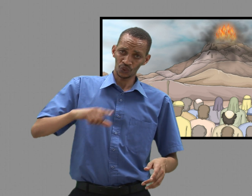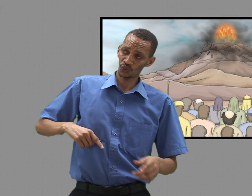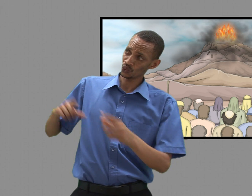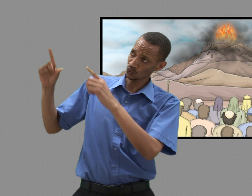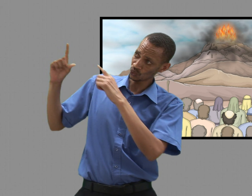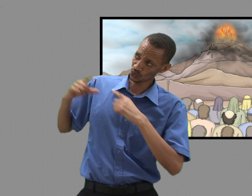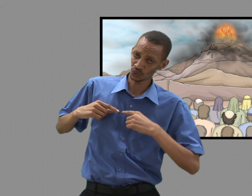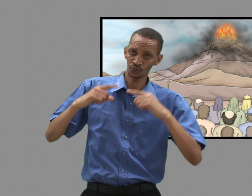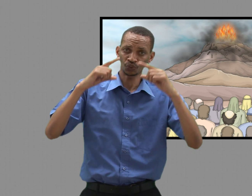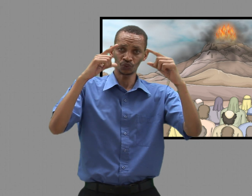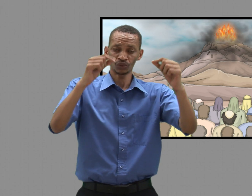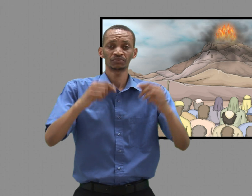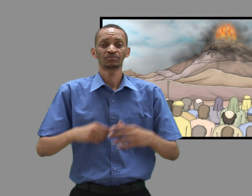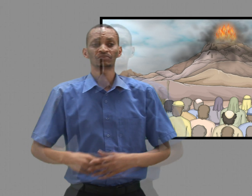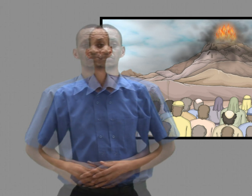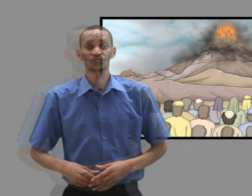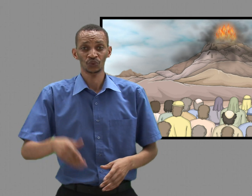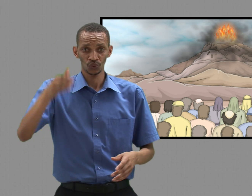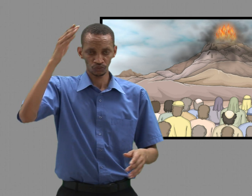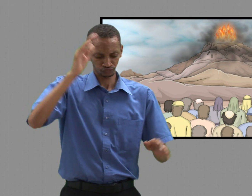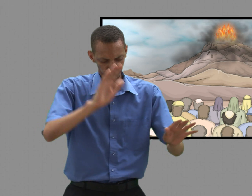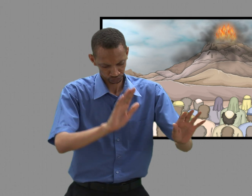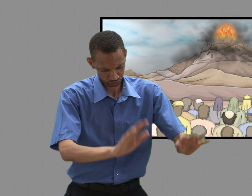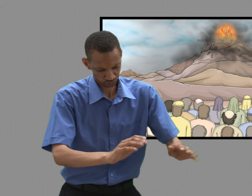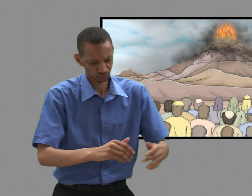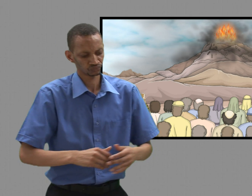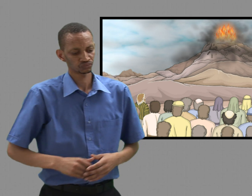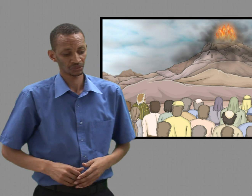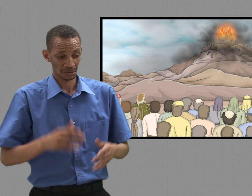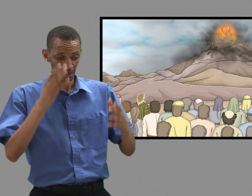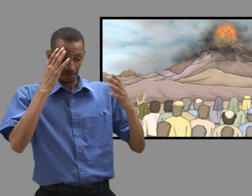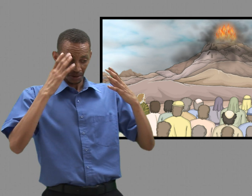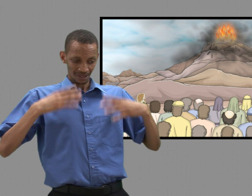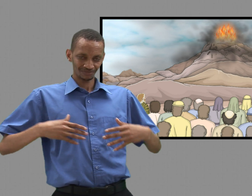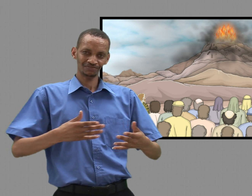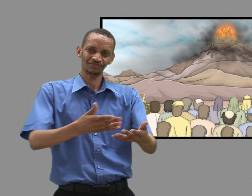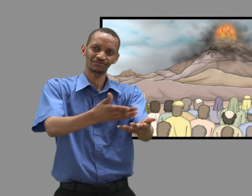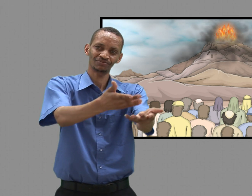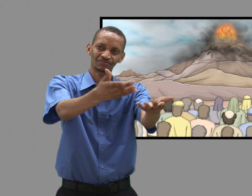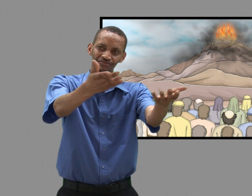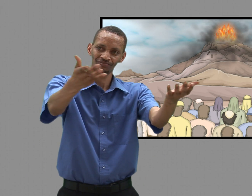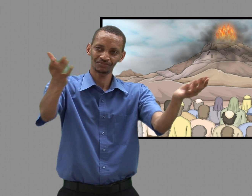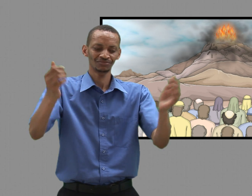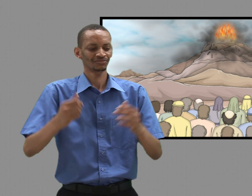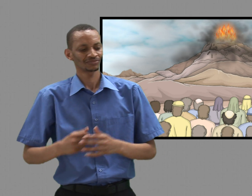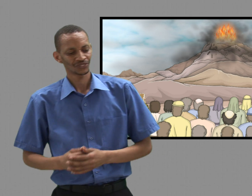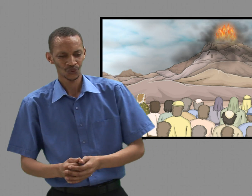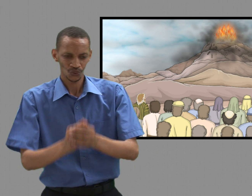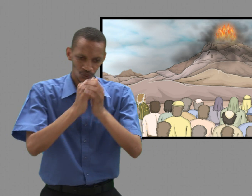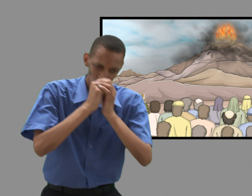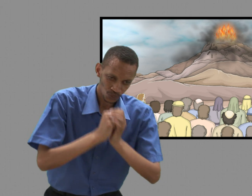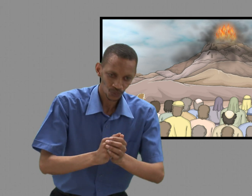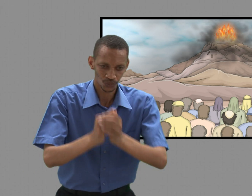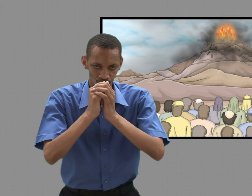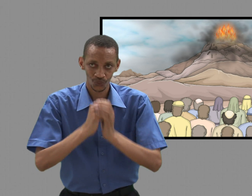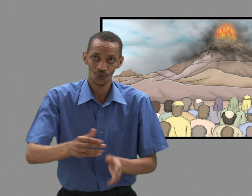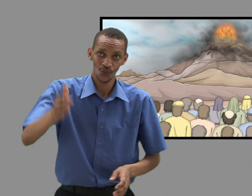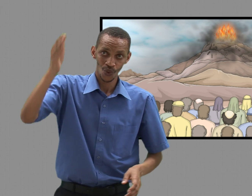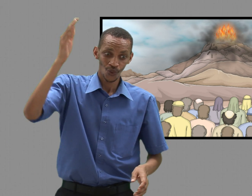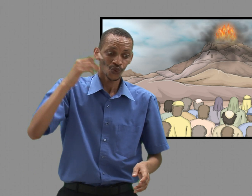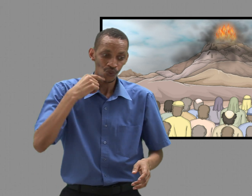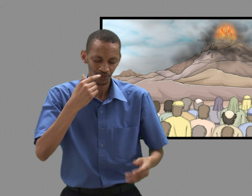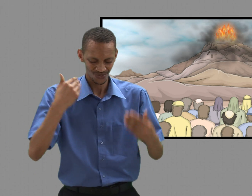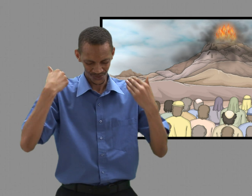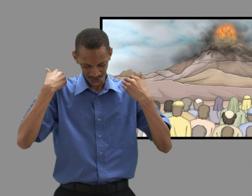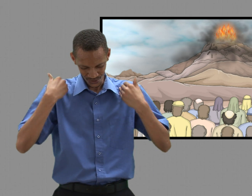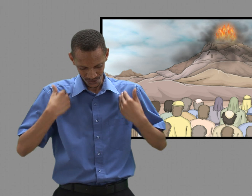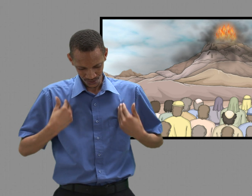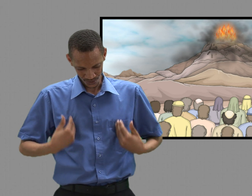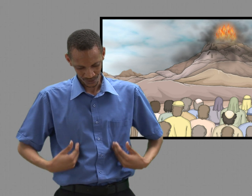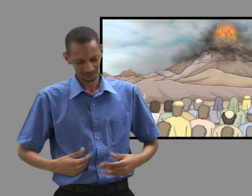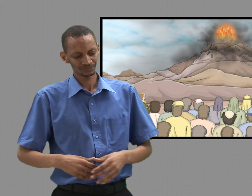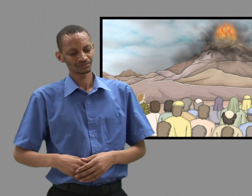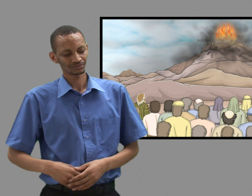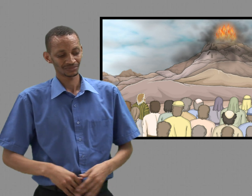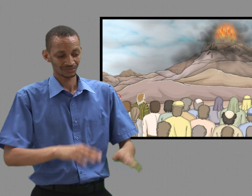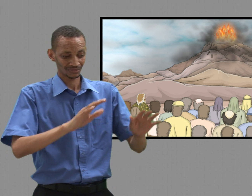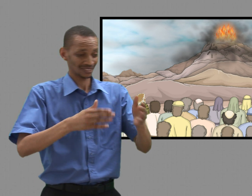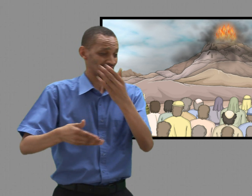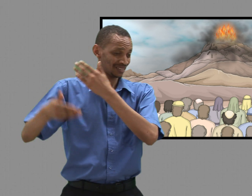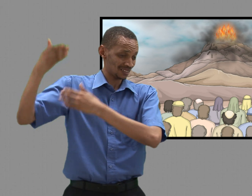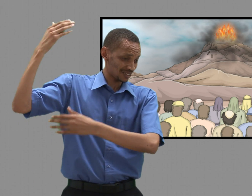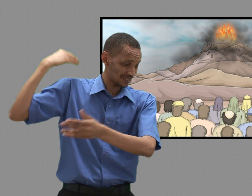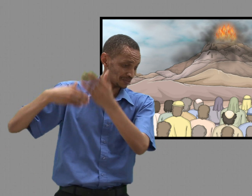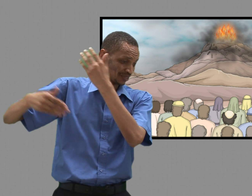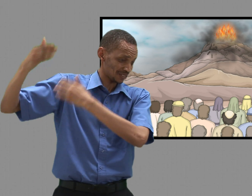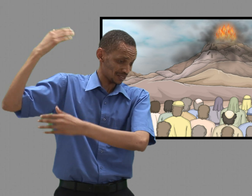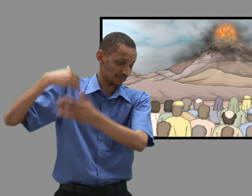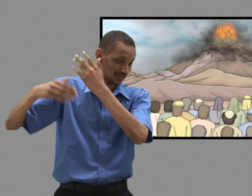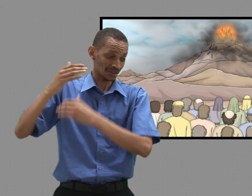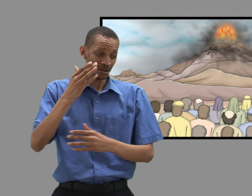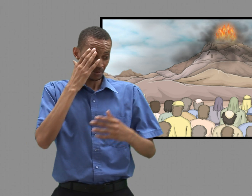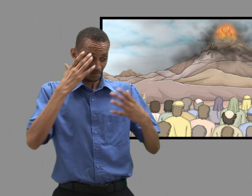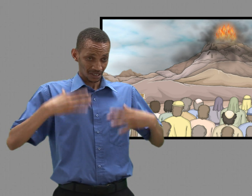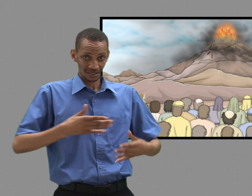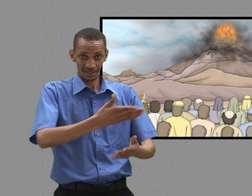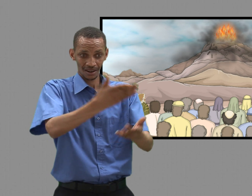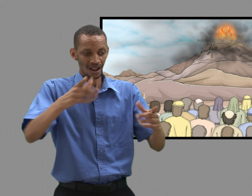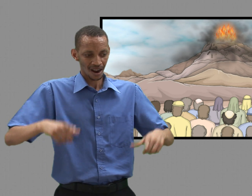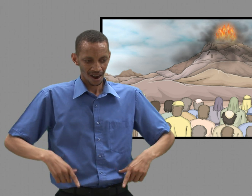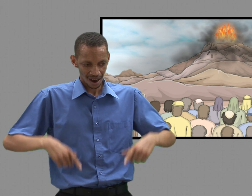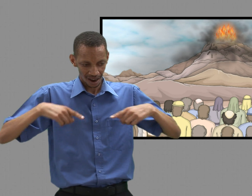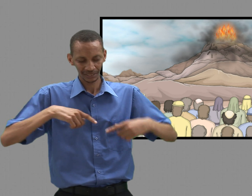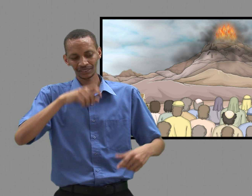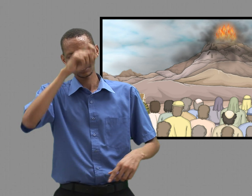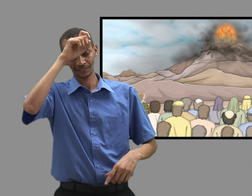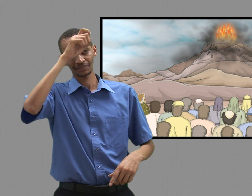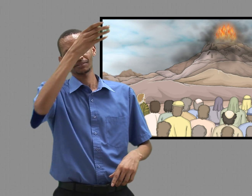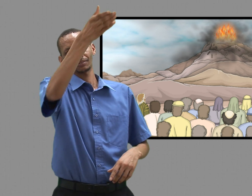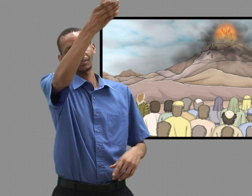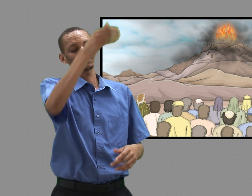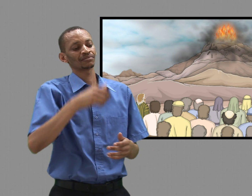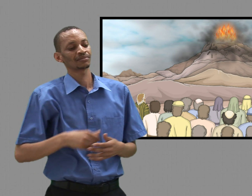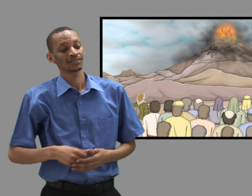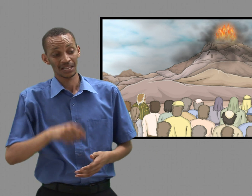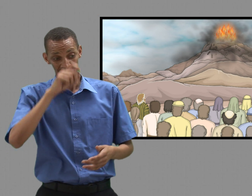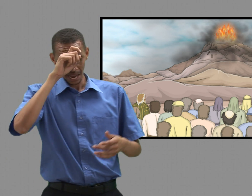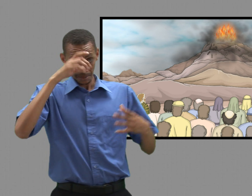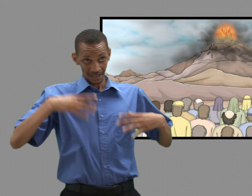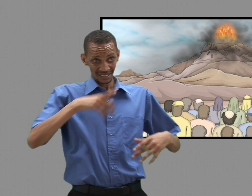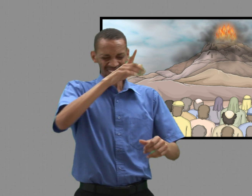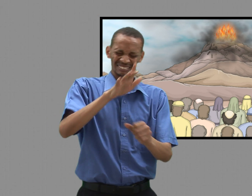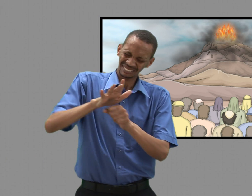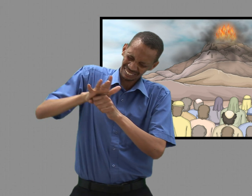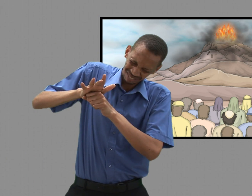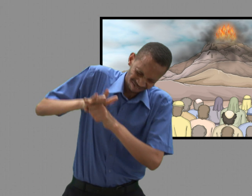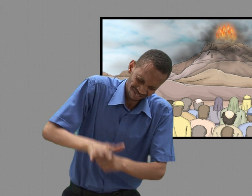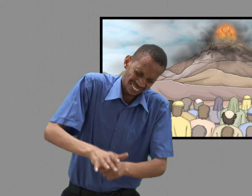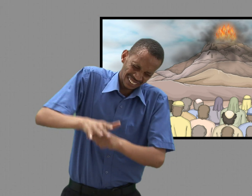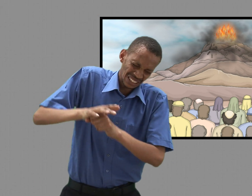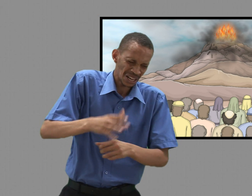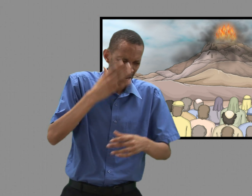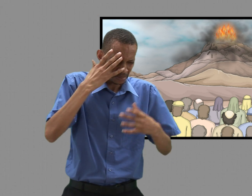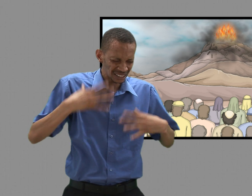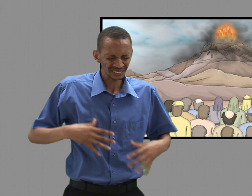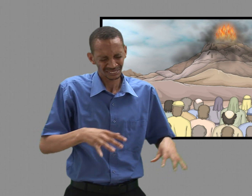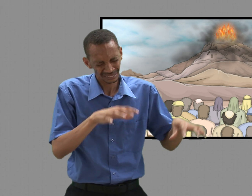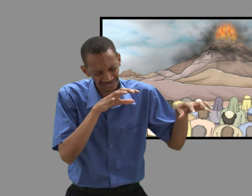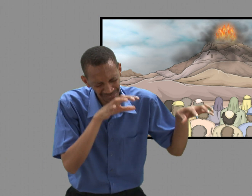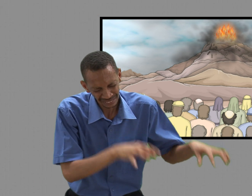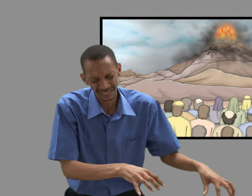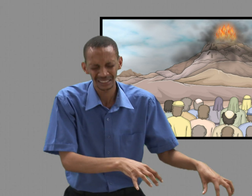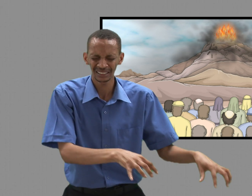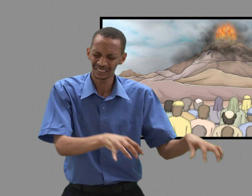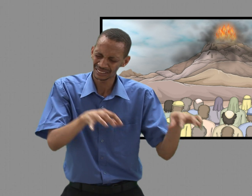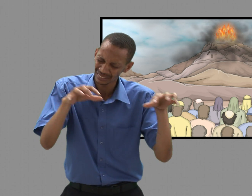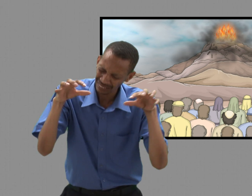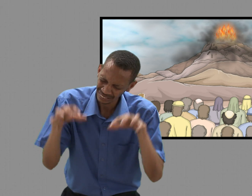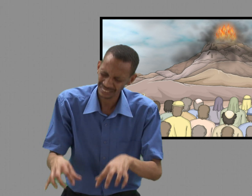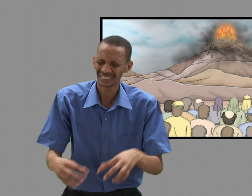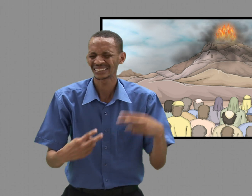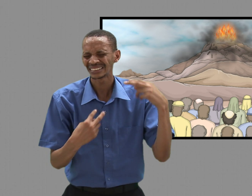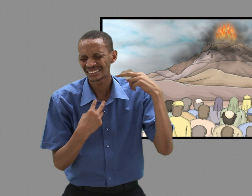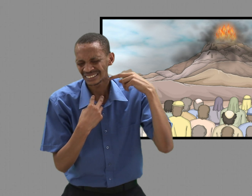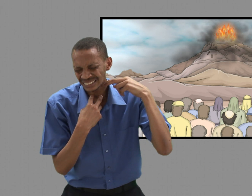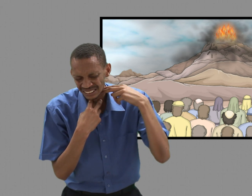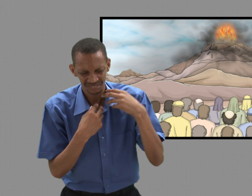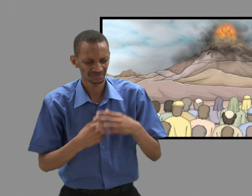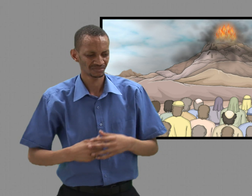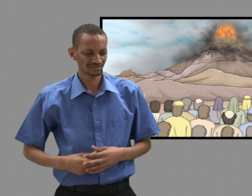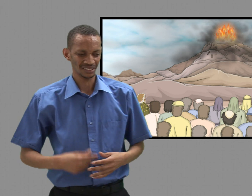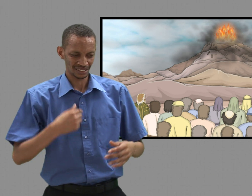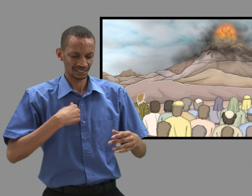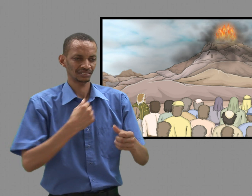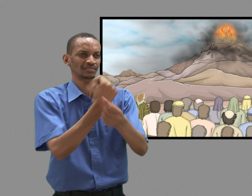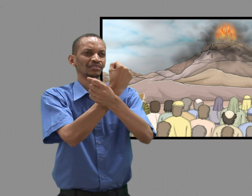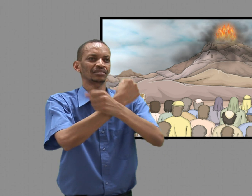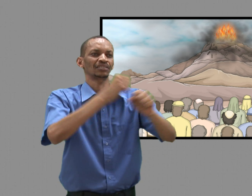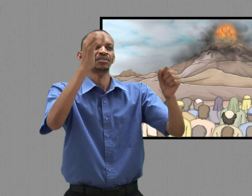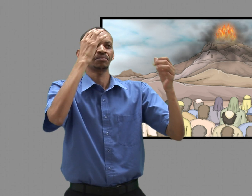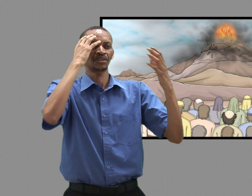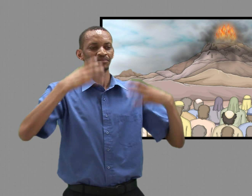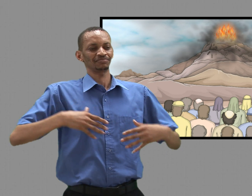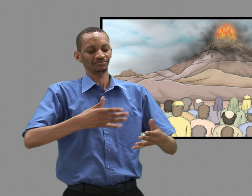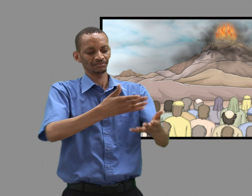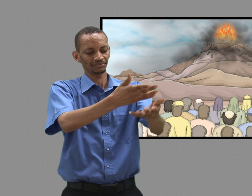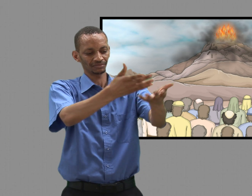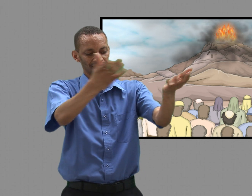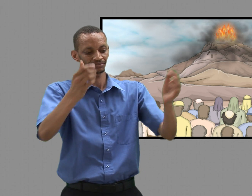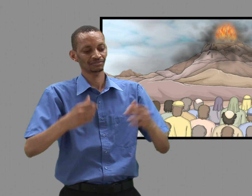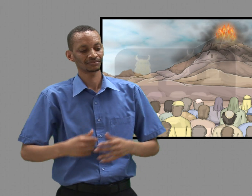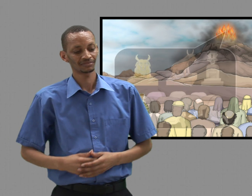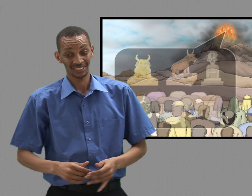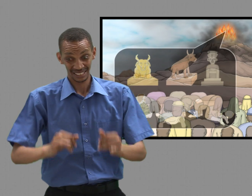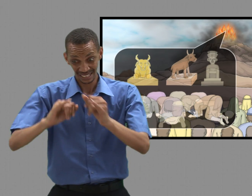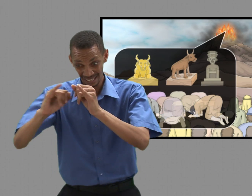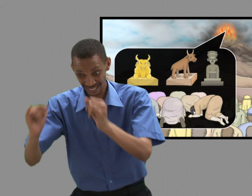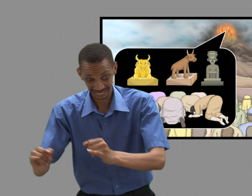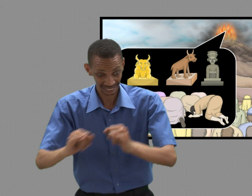And God spoke all these words: “I am the LORD your God, who brought you out of the land of Egypt, out of the house of slavery.